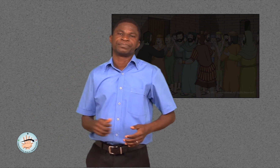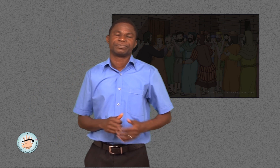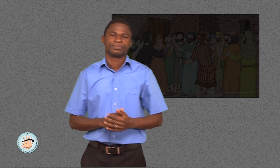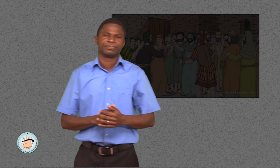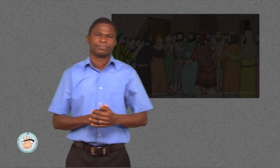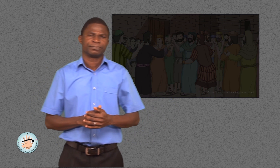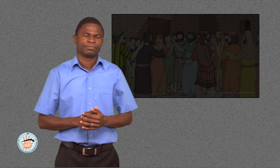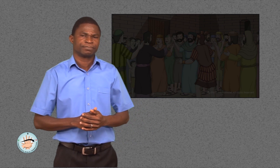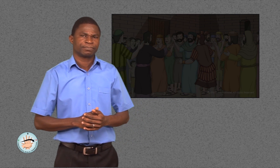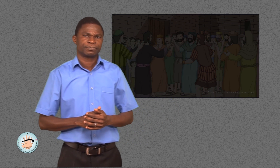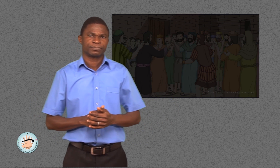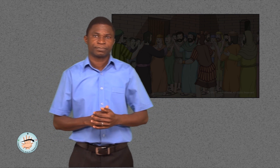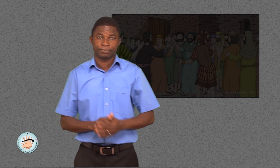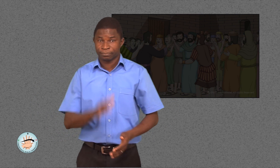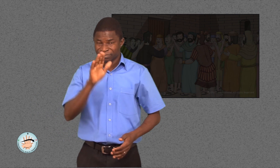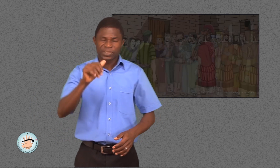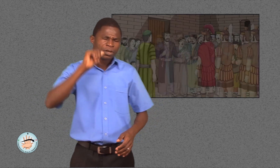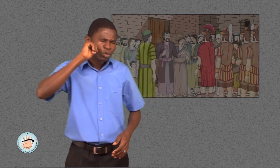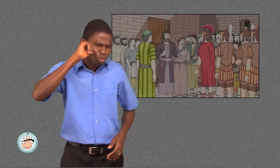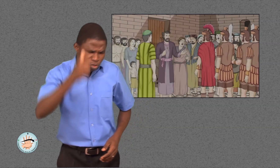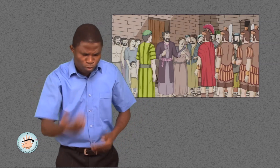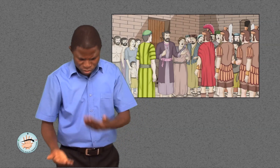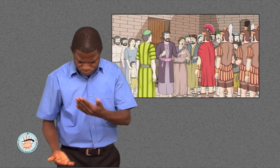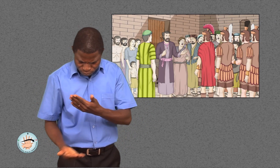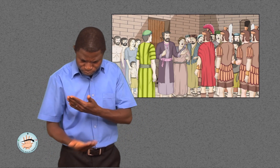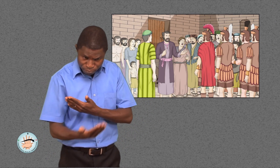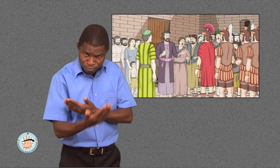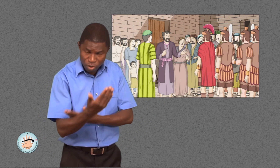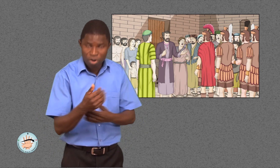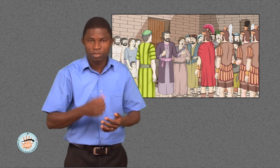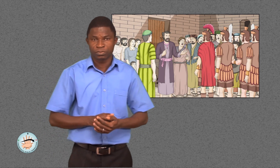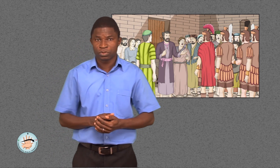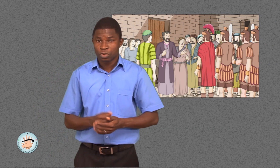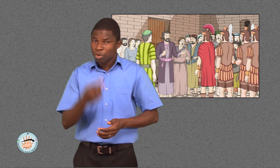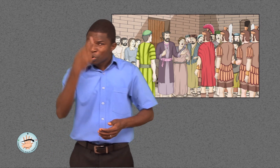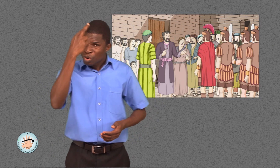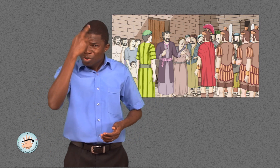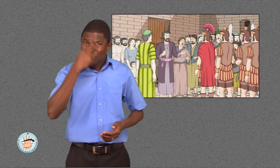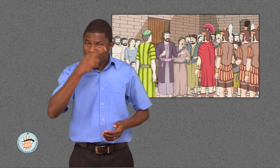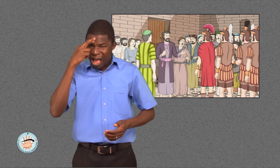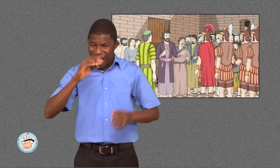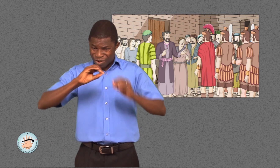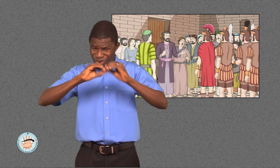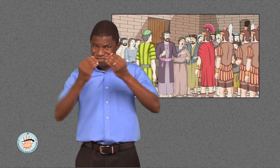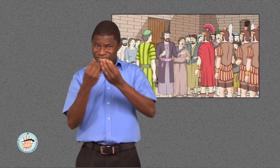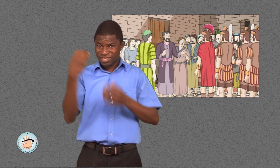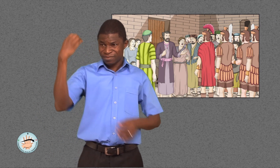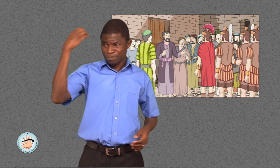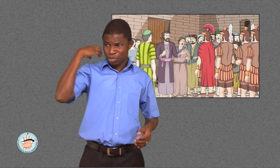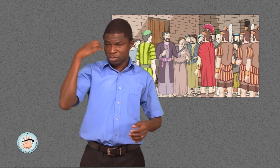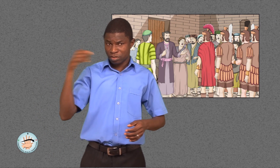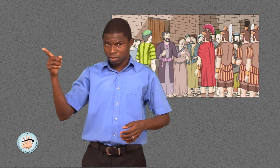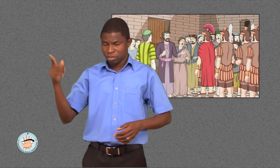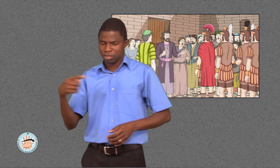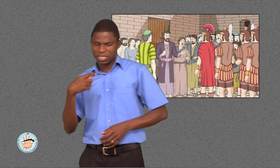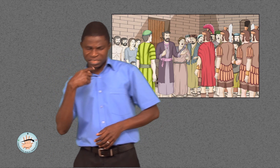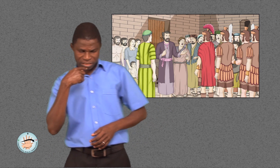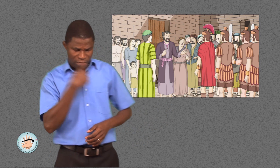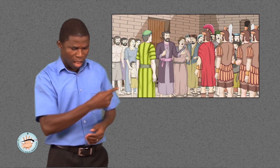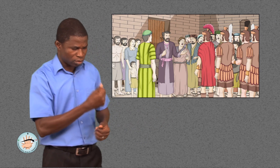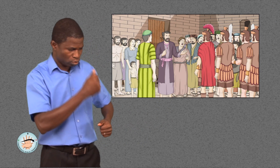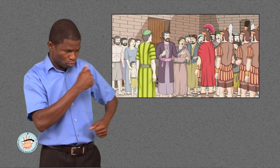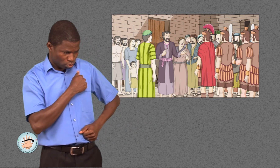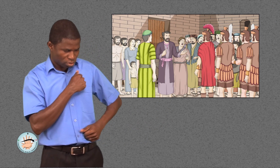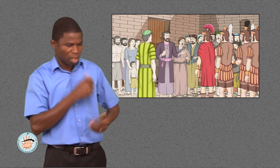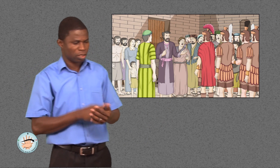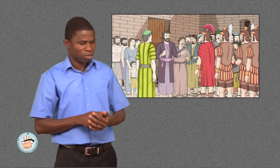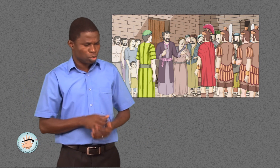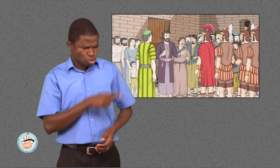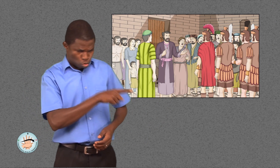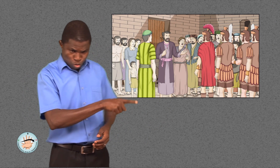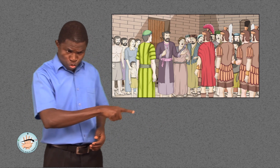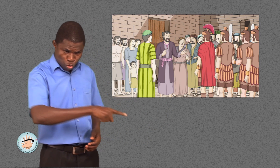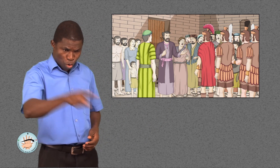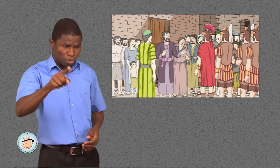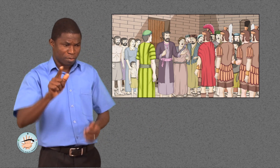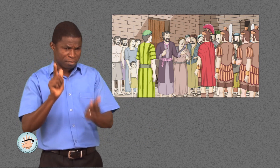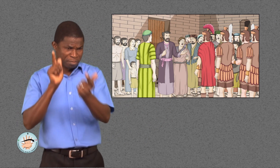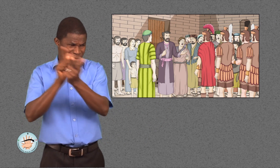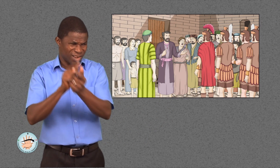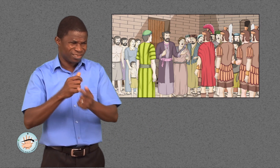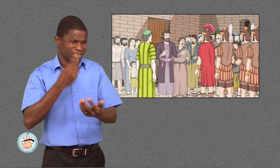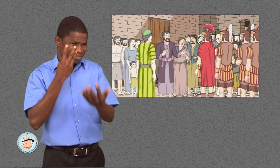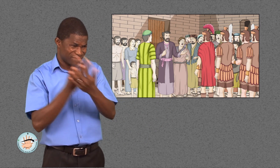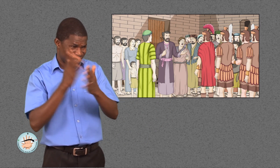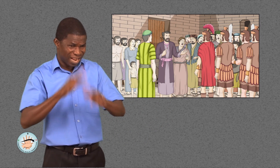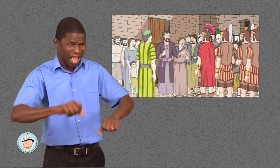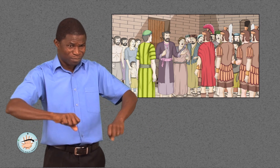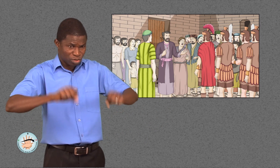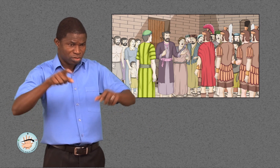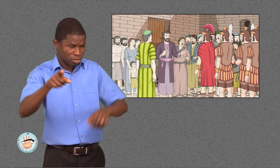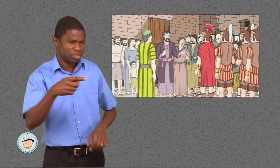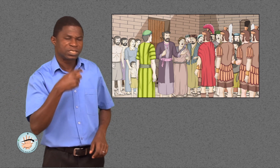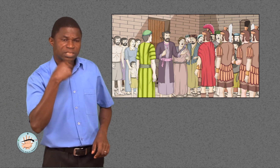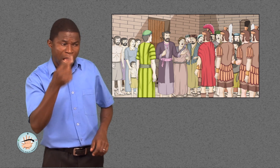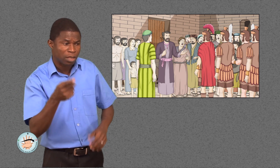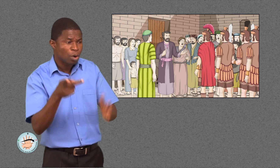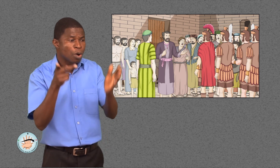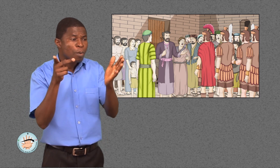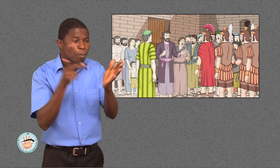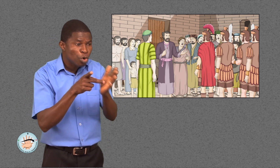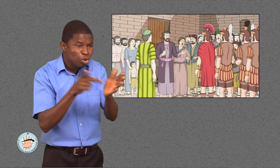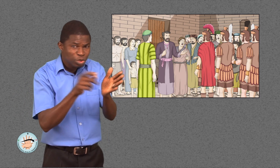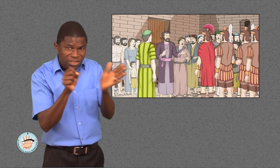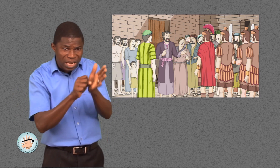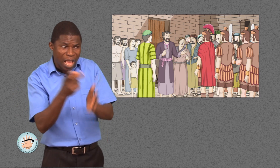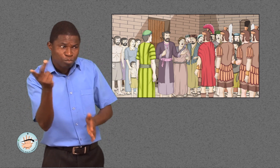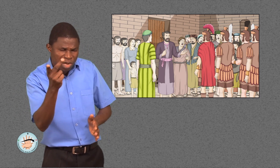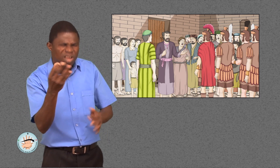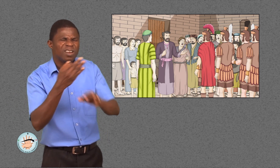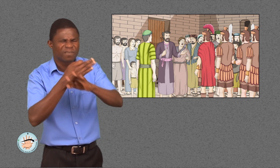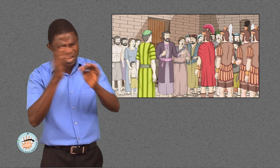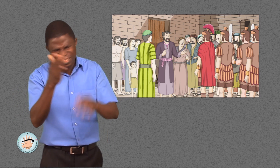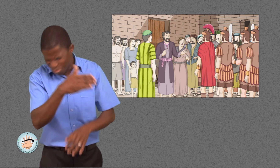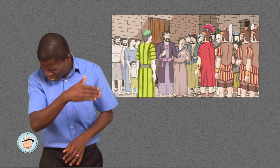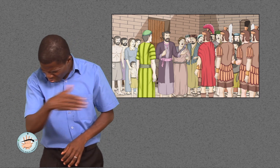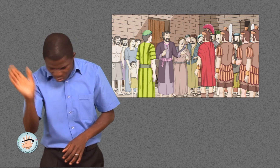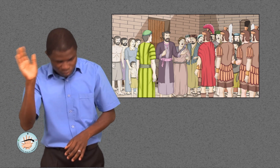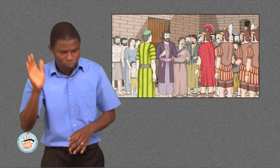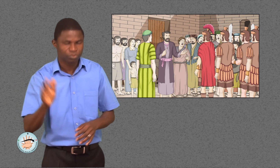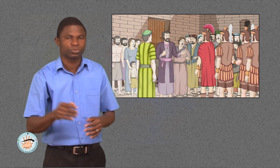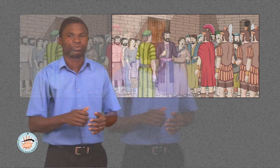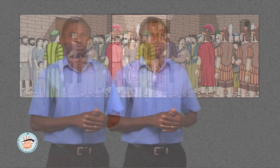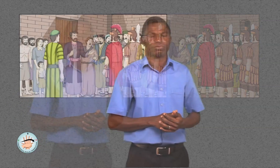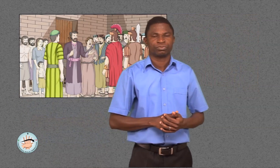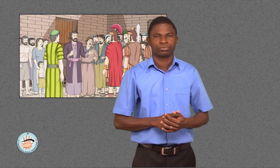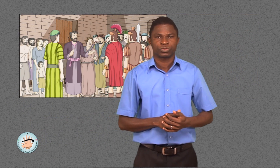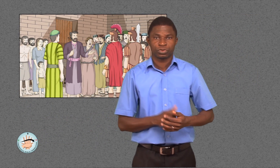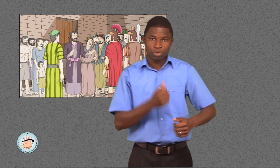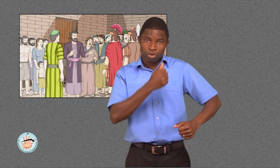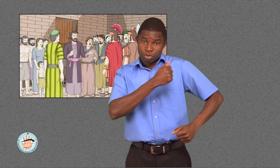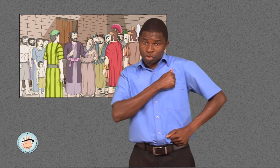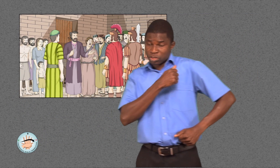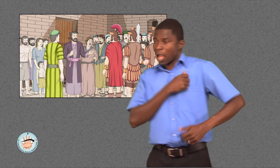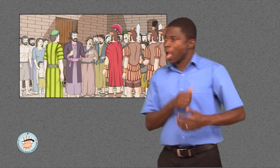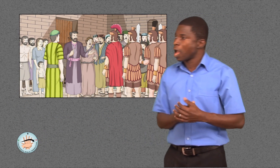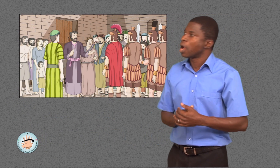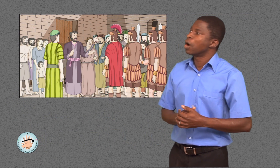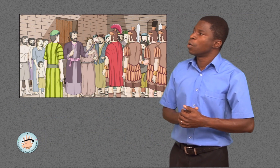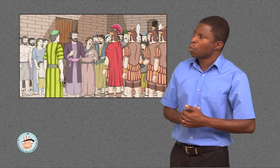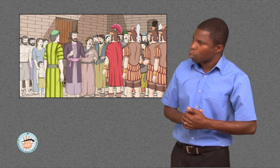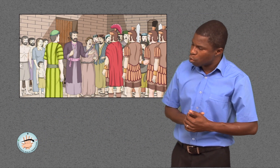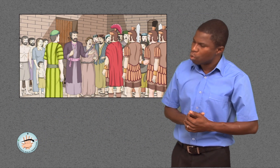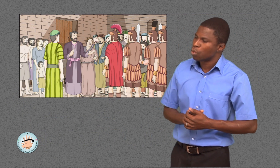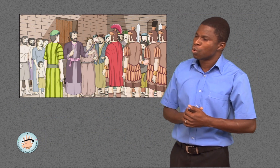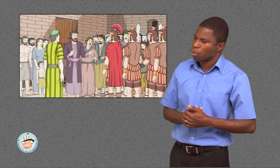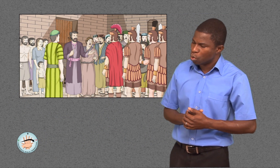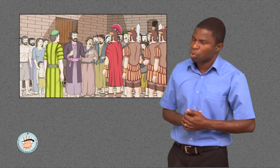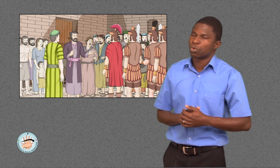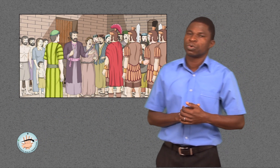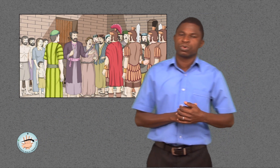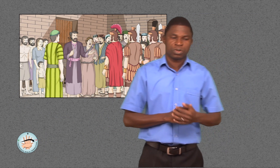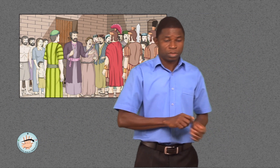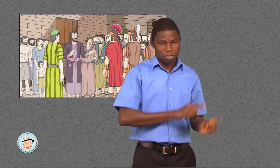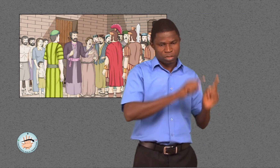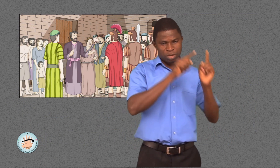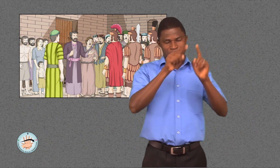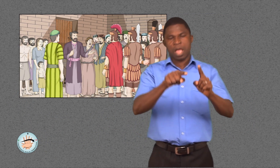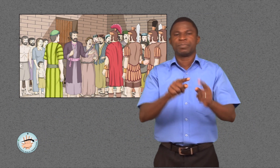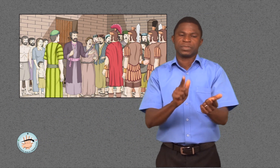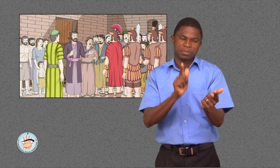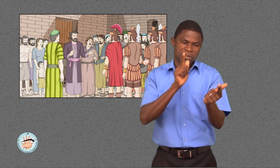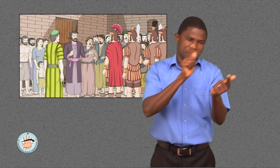When daylight came, the magistrates sent their officers with the order: “Release those men.”